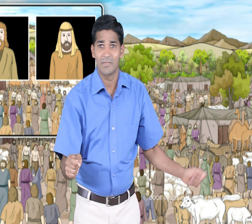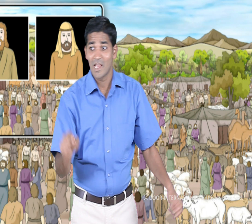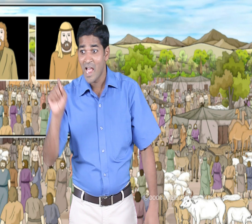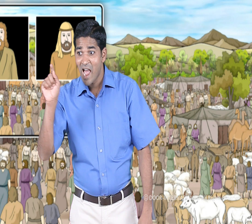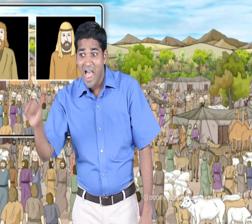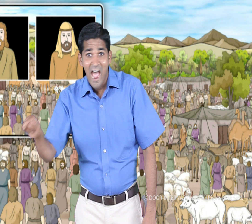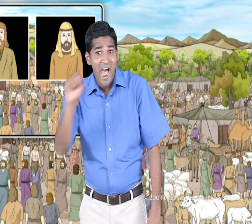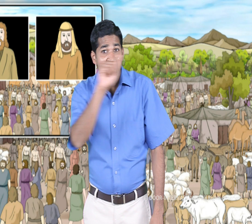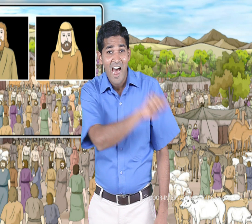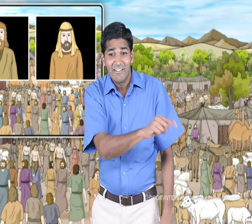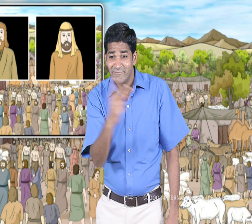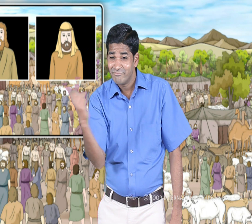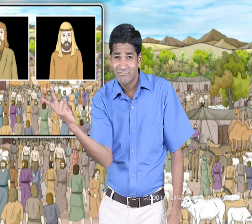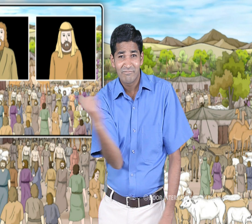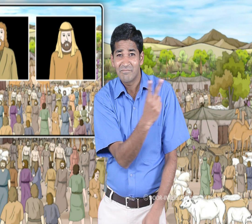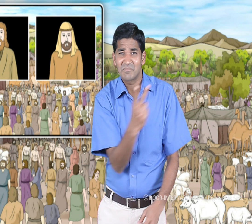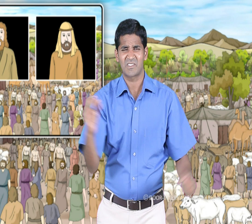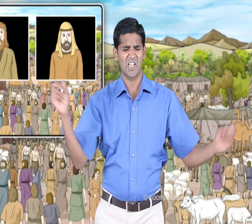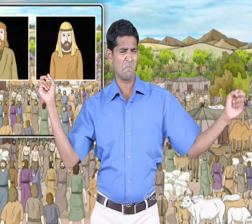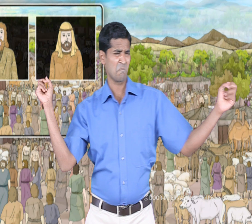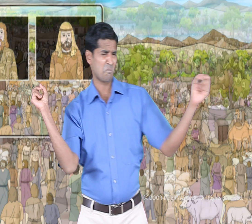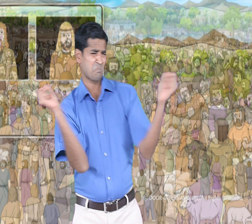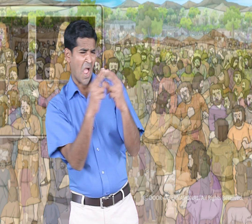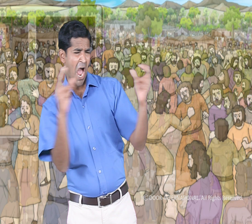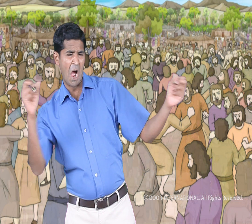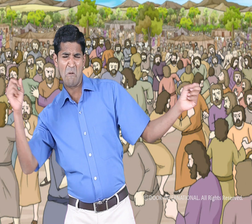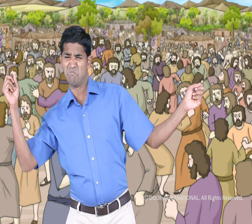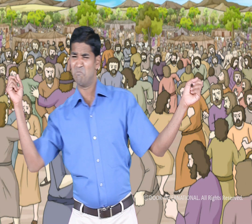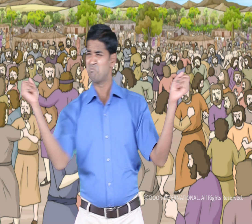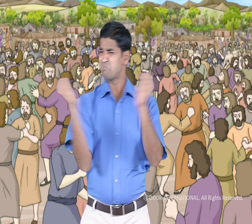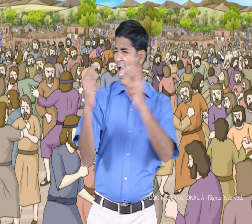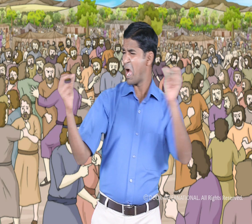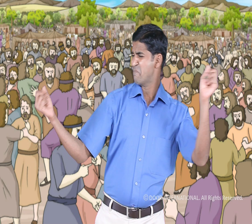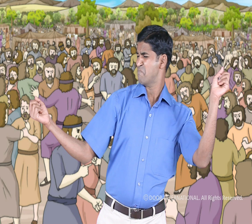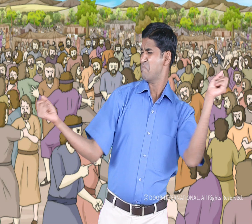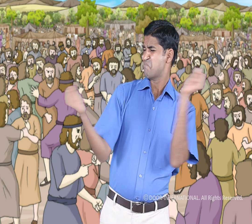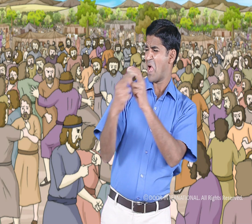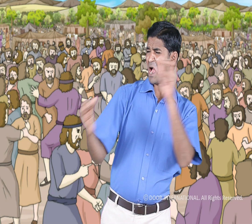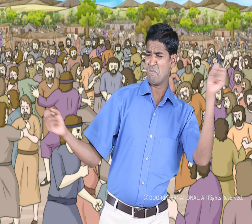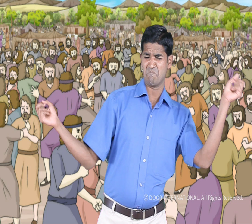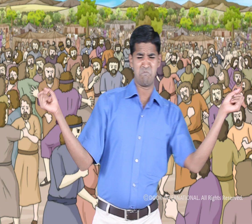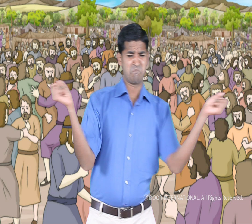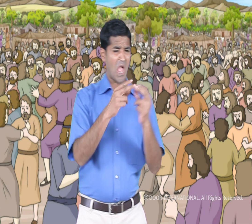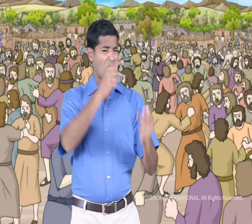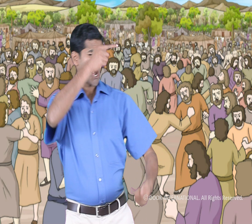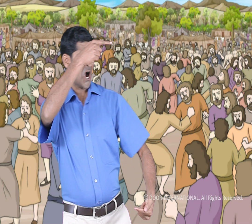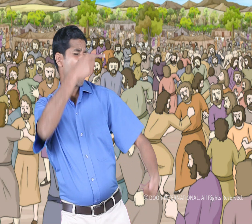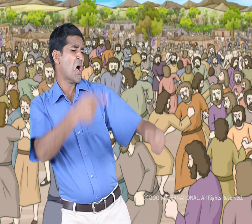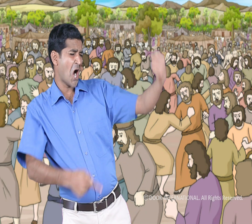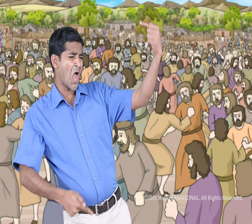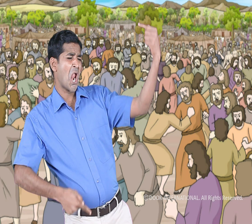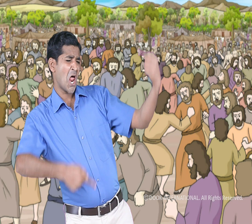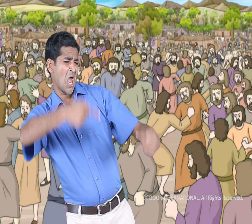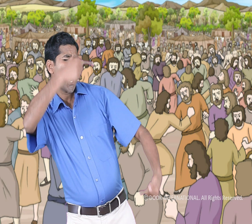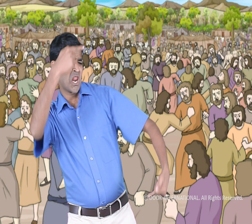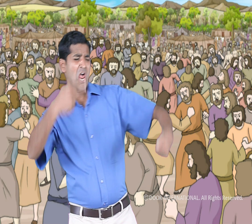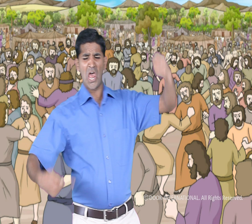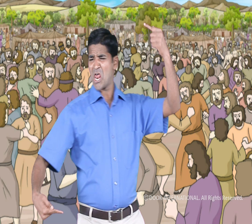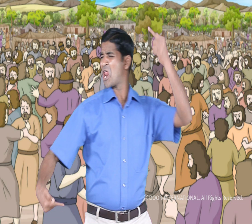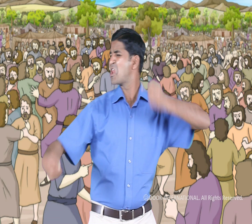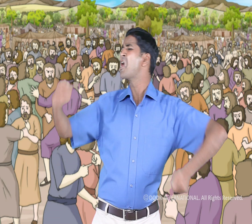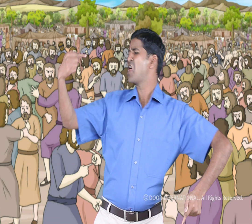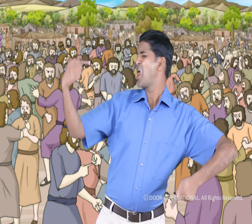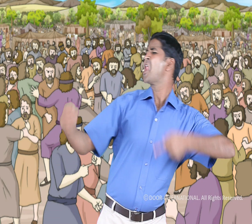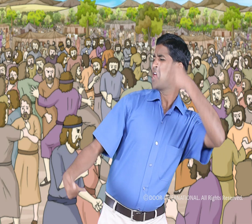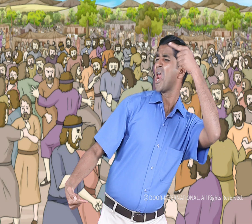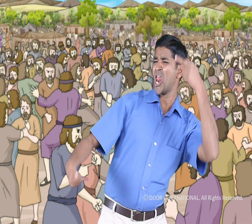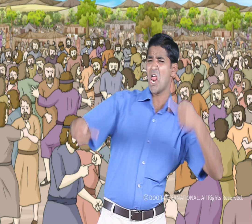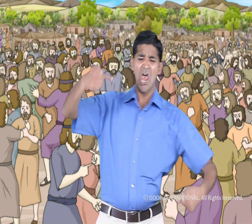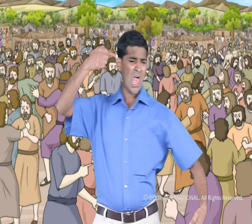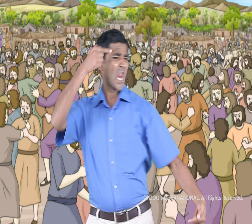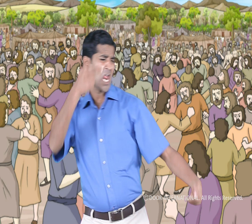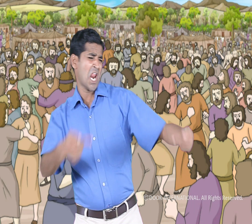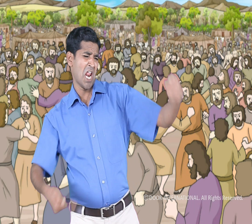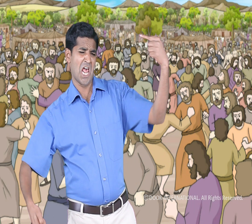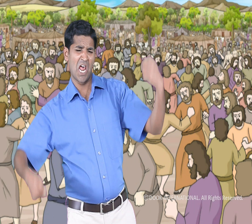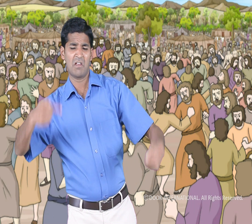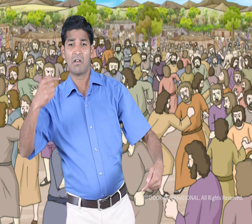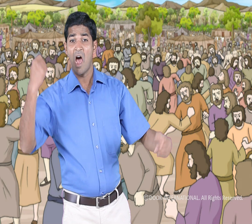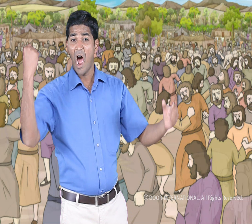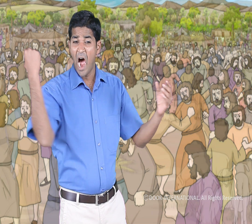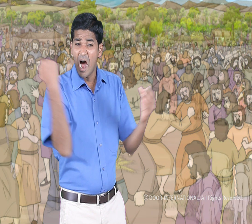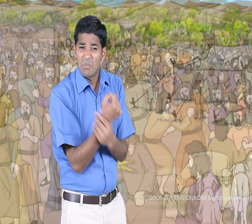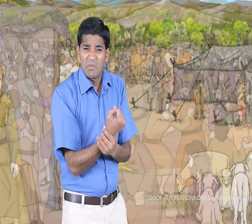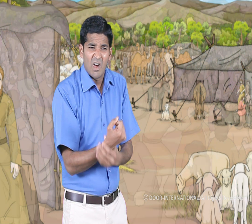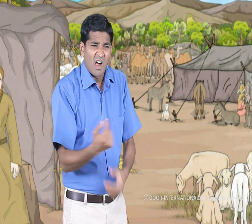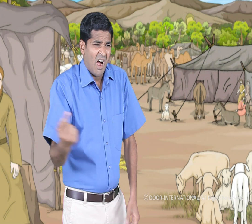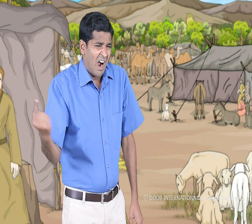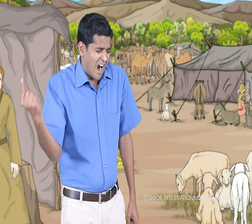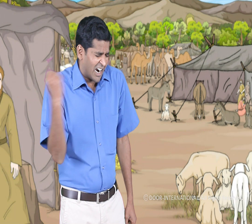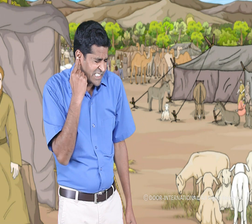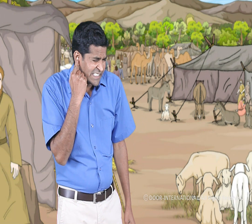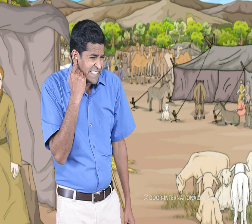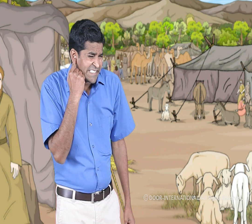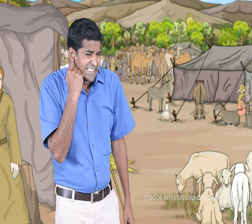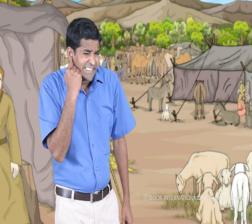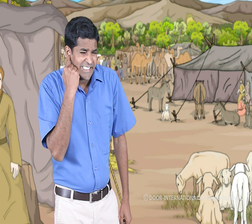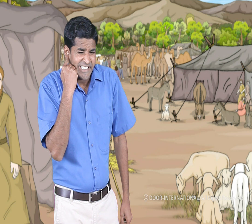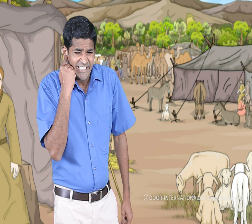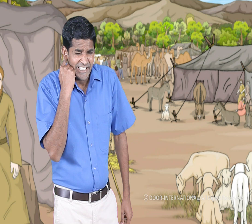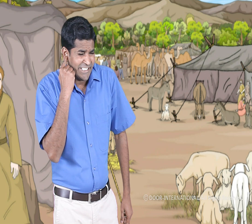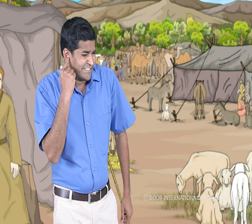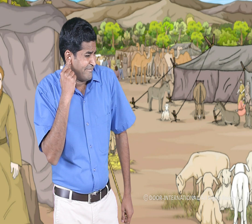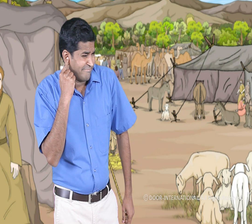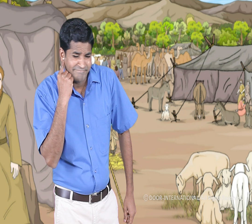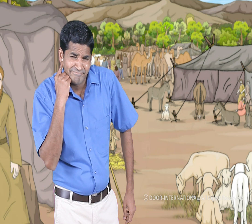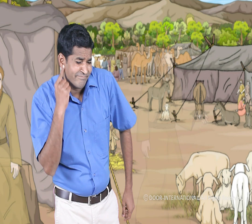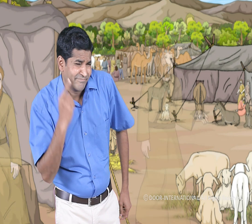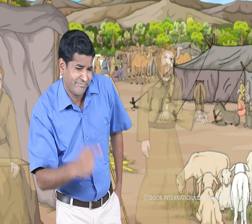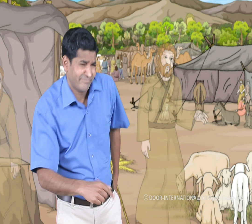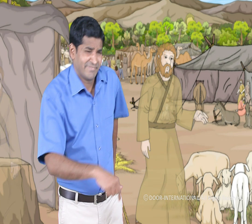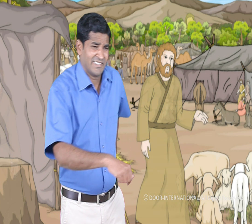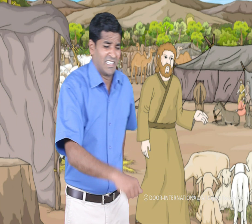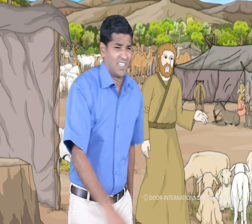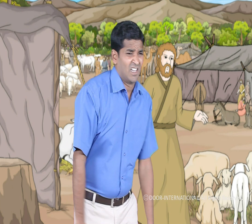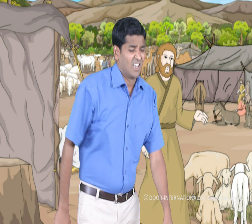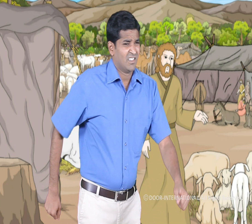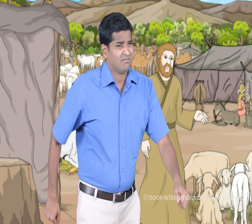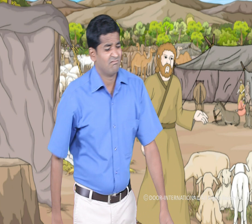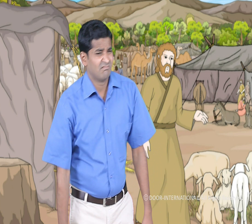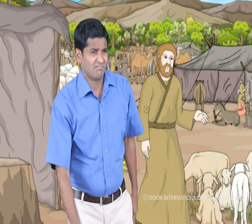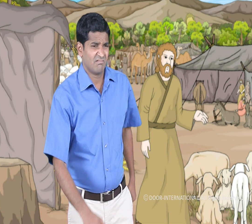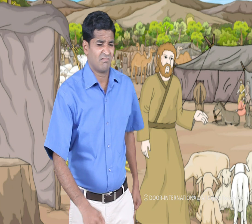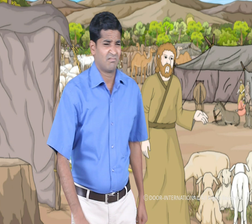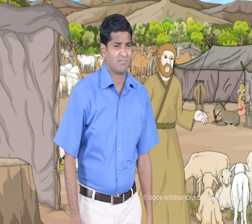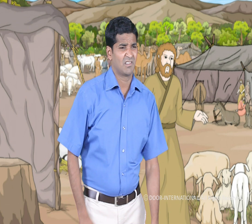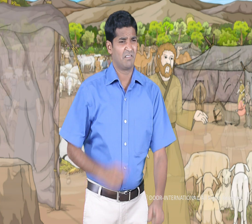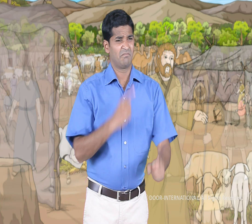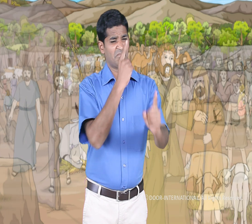And there was discord between the herdsmen of Abram and the herdsmen of Lot. At that time the Canaanites and the Perizzites were also living in the land.